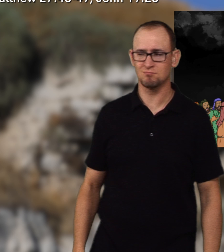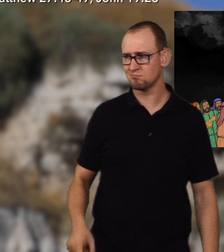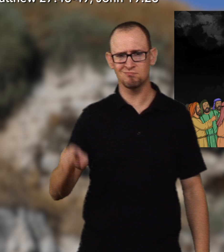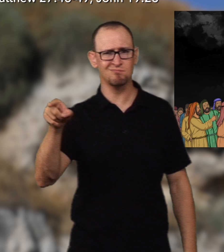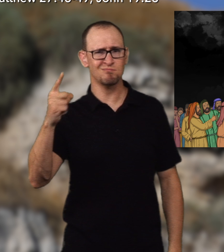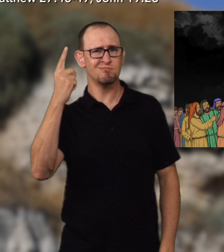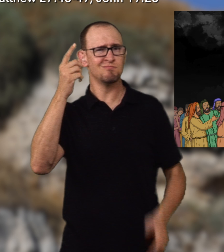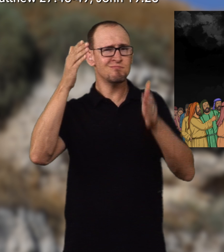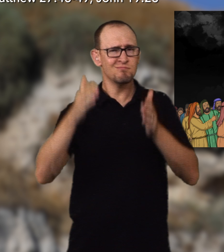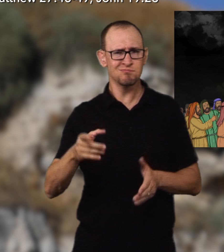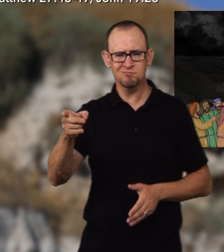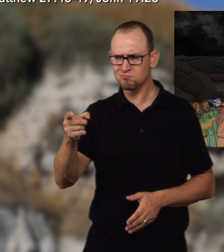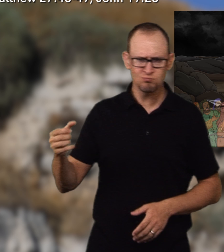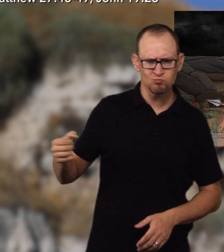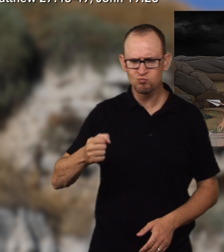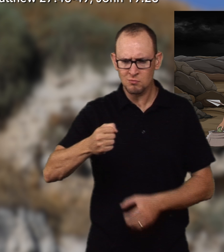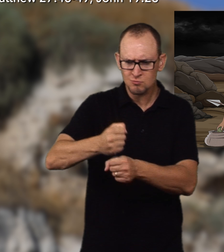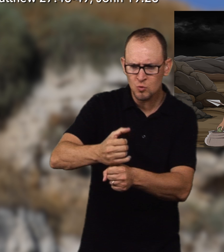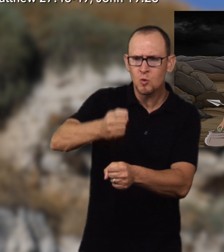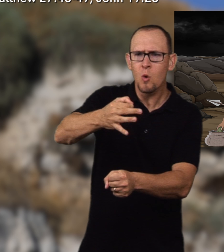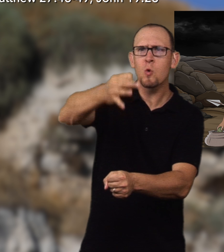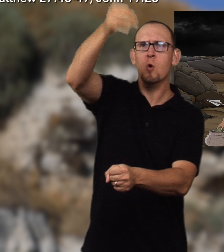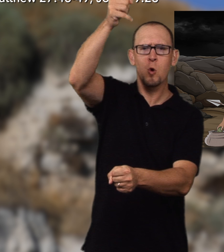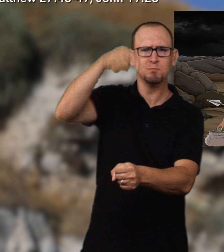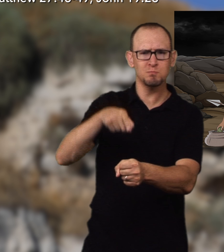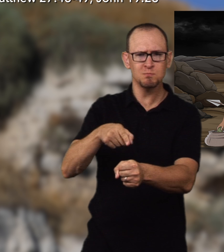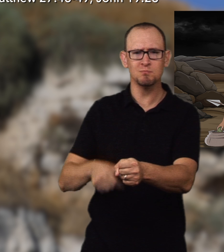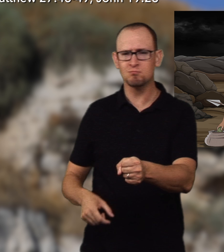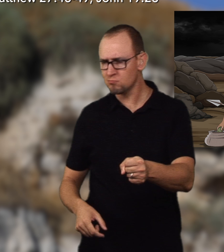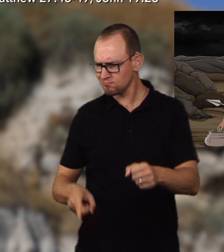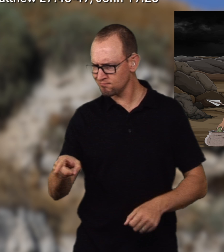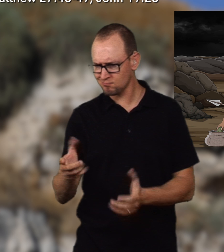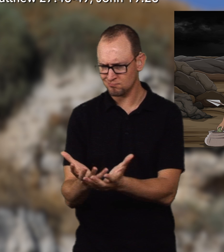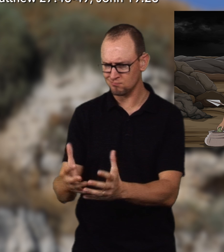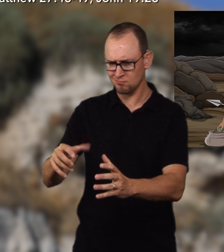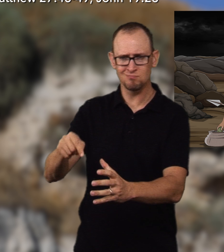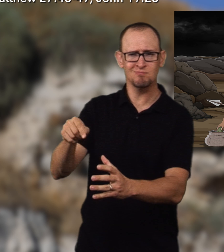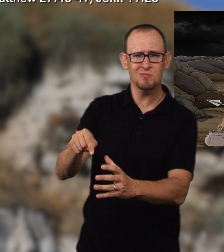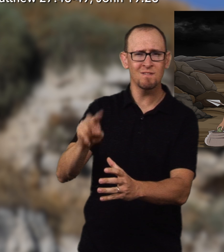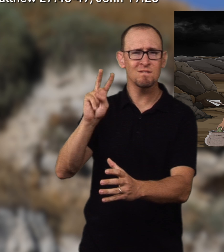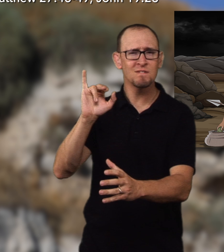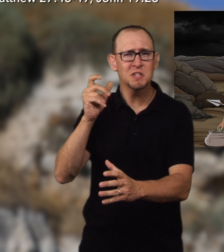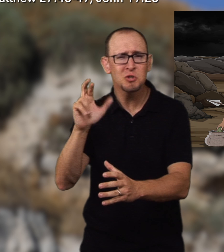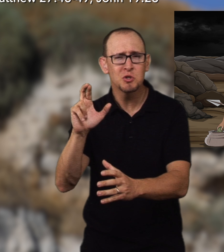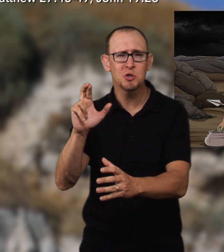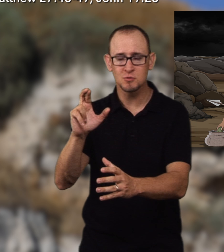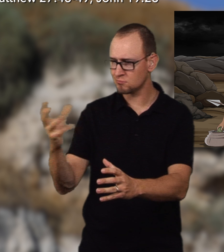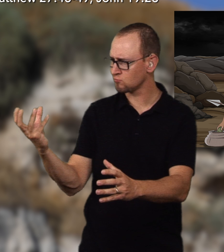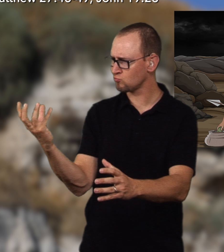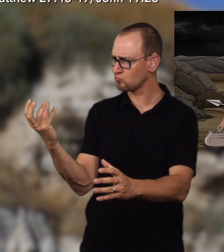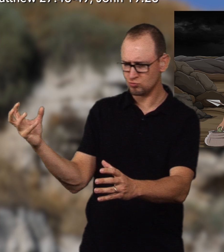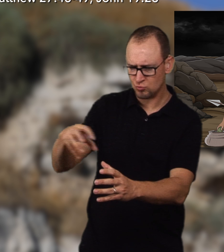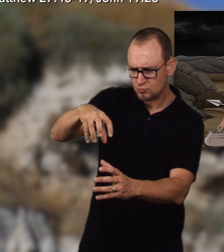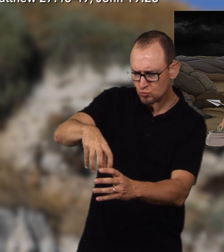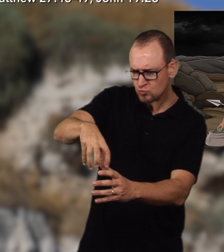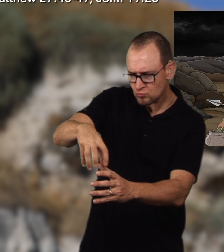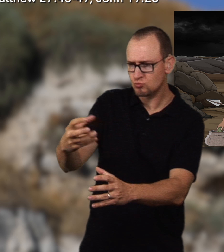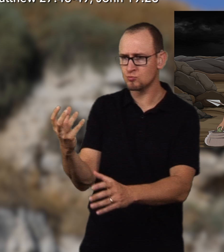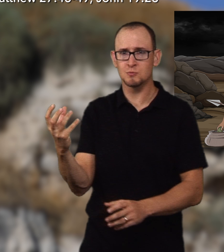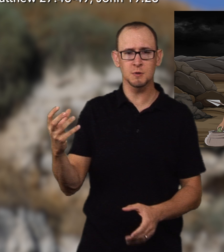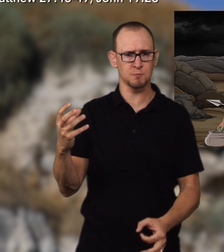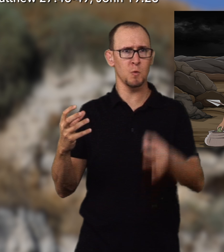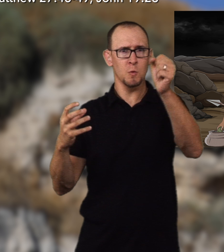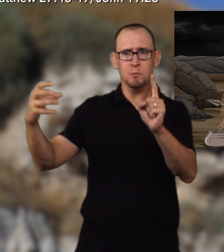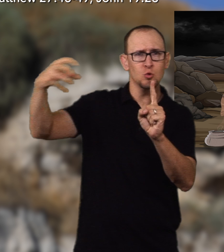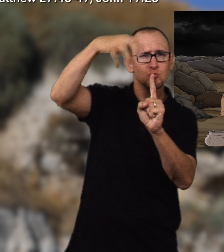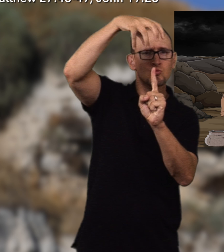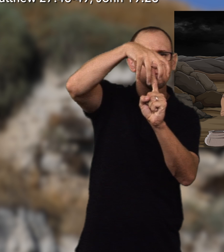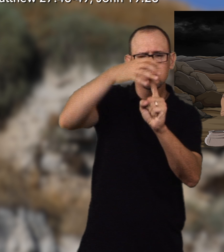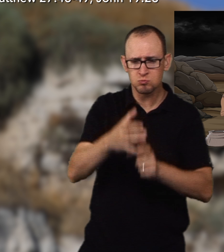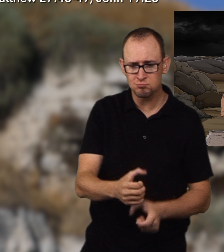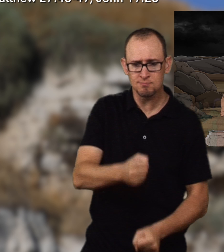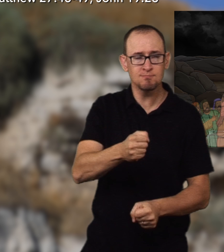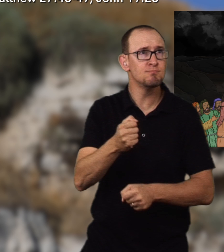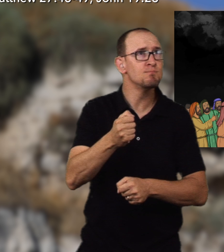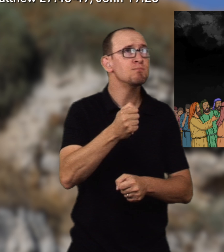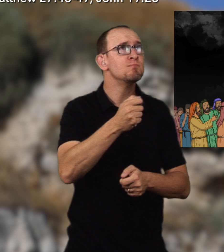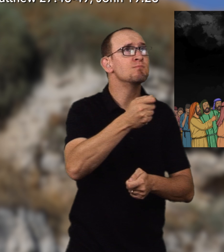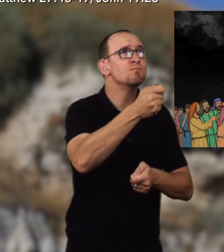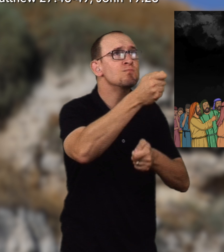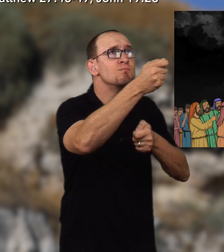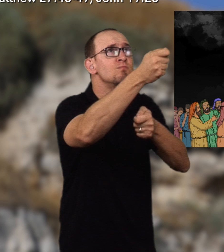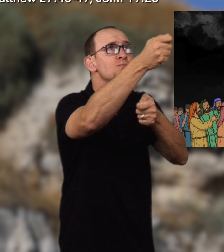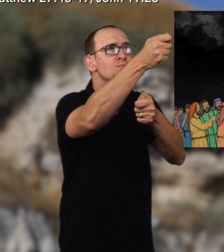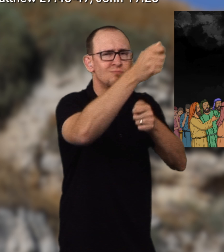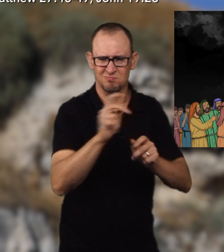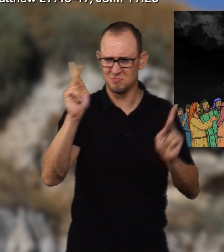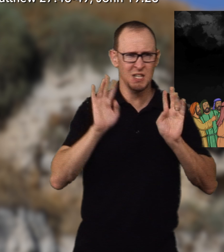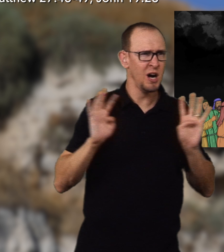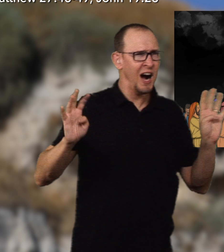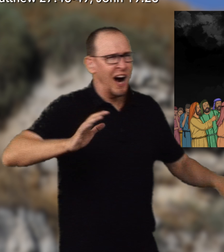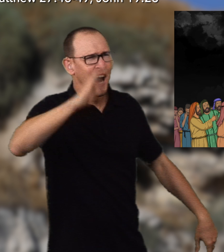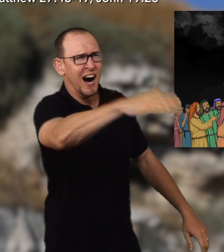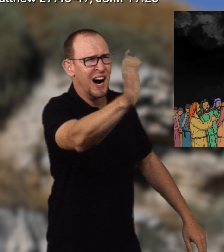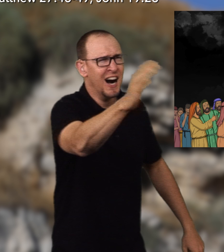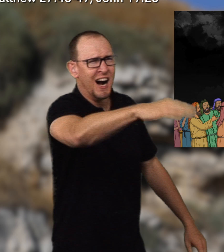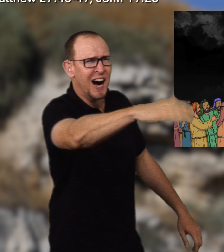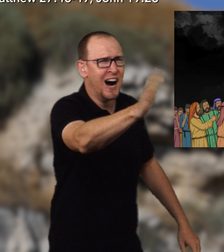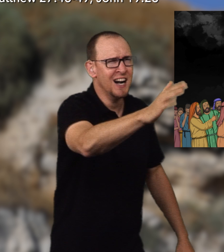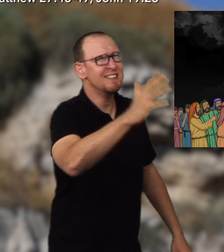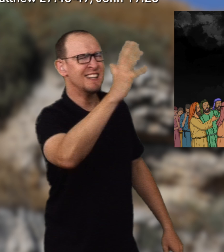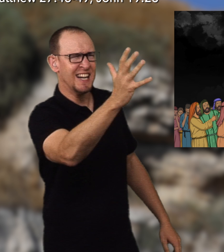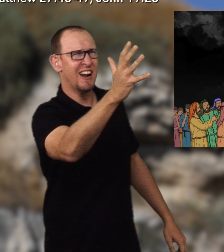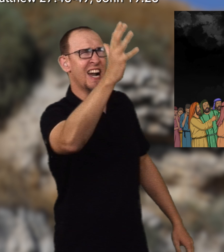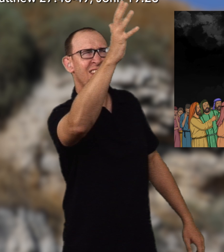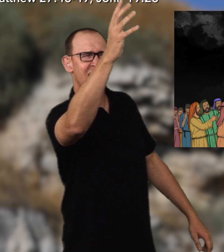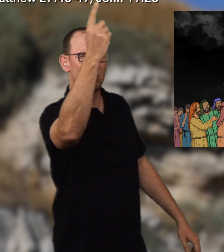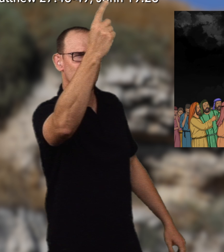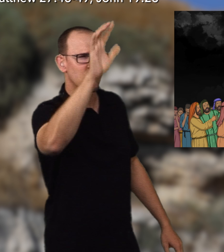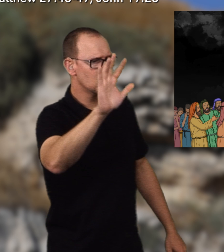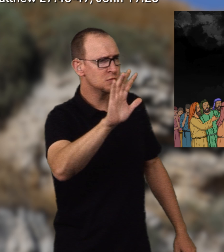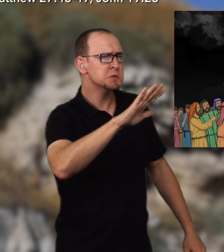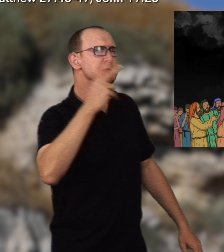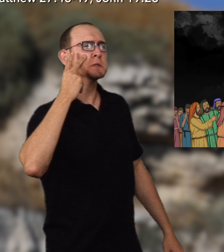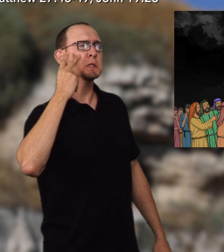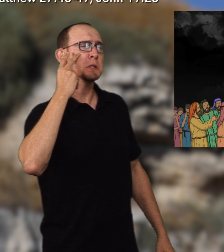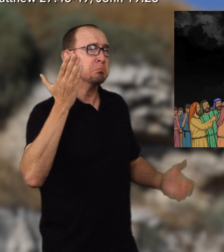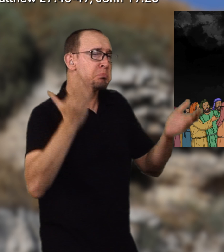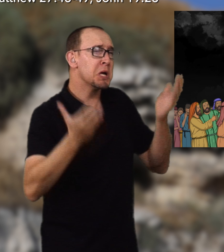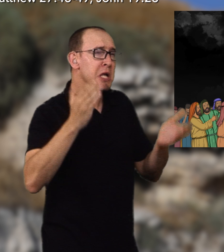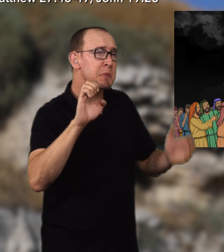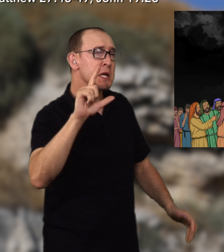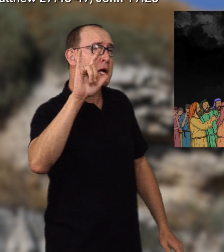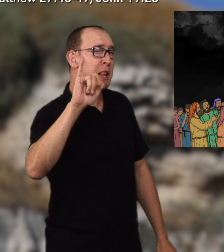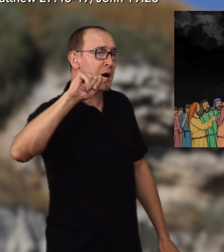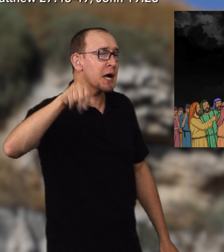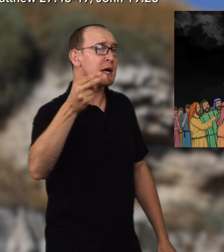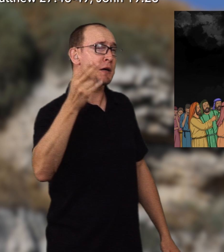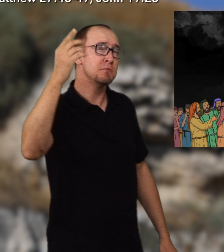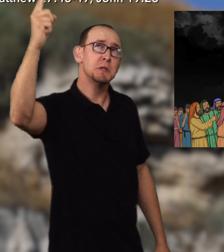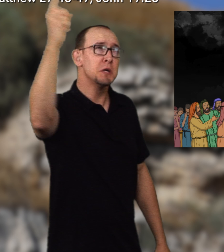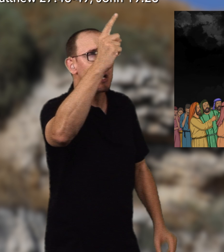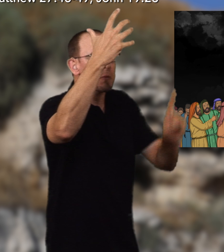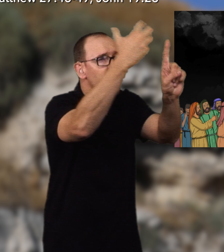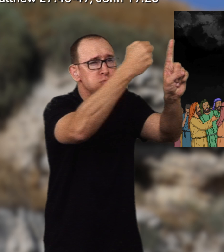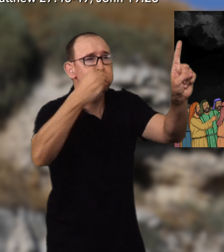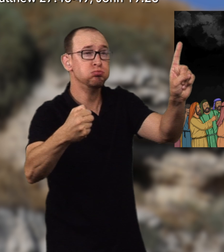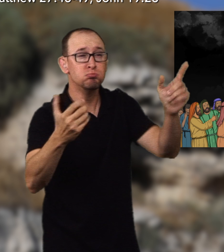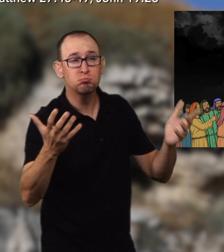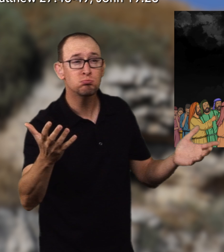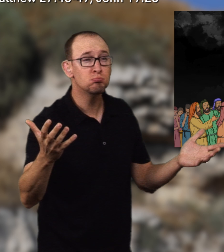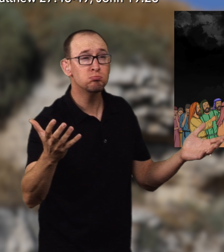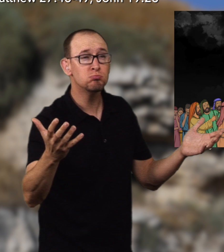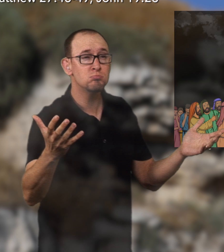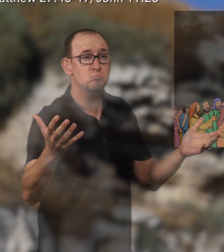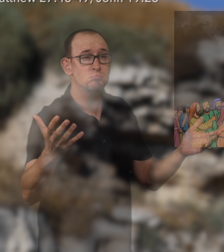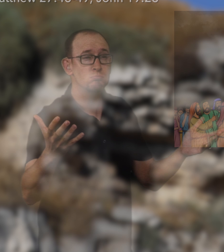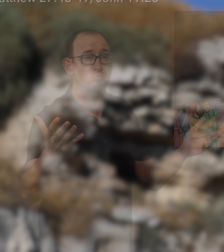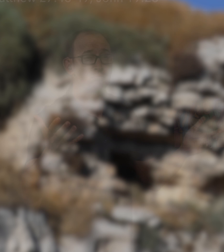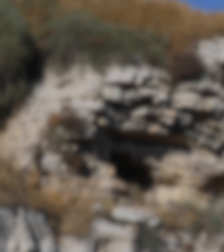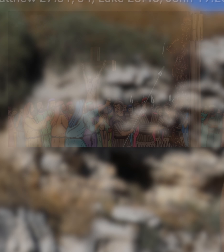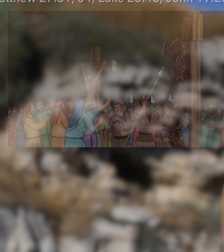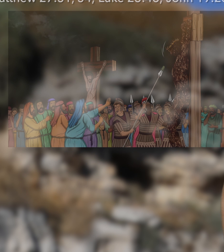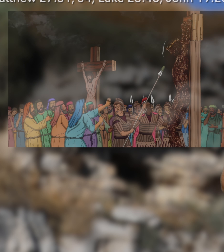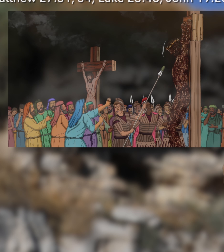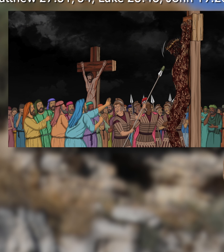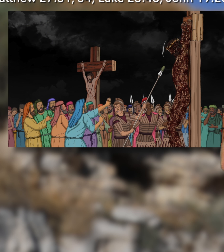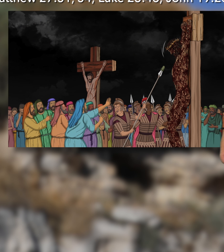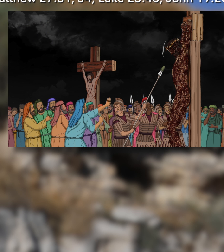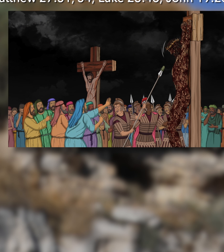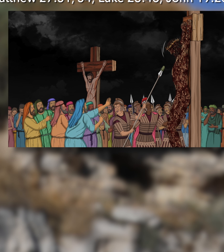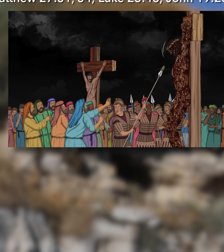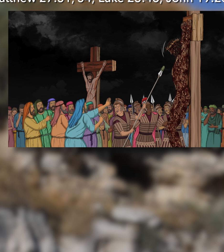One of them quickly ran and brought a sponge. He filled it with sour wine, put it on a reed, and held it up for Jesus to drink. But the others said, “Leave Him alone. Let us see if Elijah comes to save Him.” After this, knowing that everything had now been accomplished, and to fulfill the Scripture, Jesus said, “I am thirsty.”